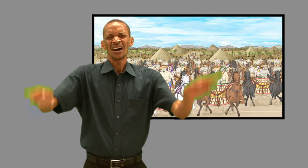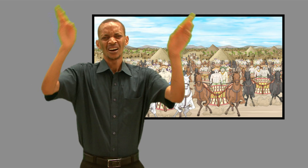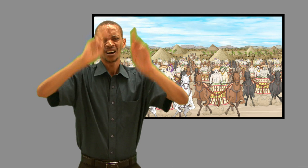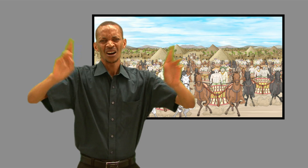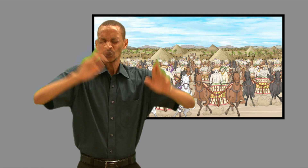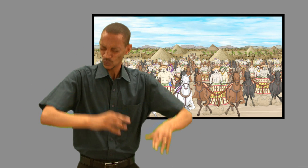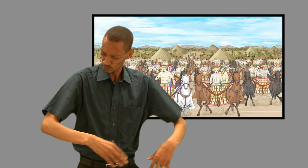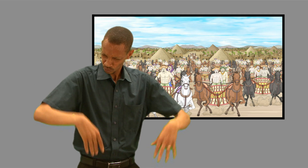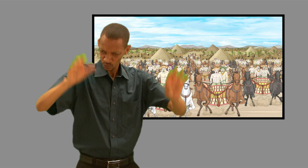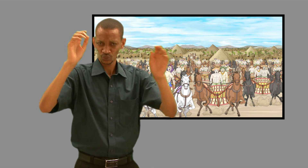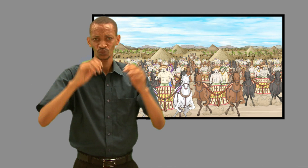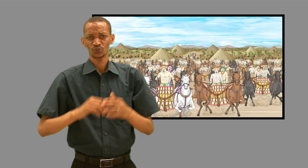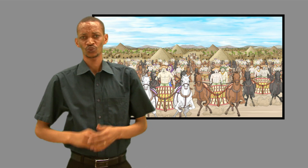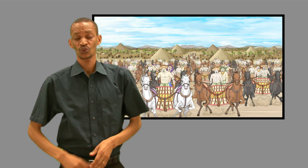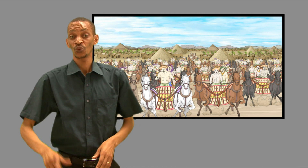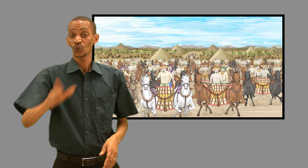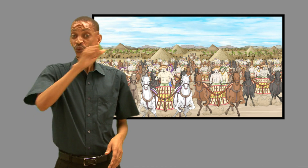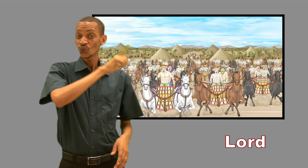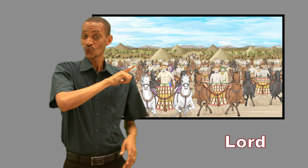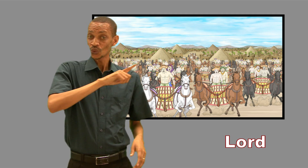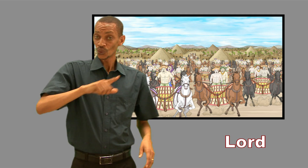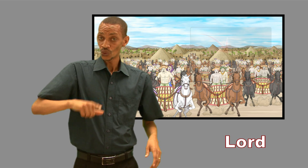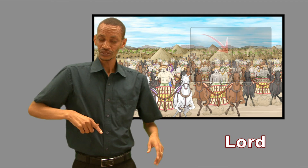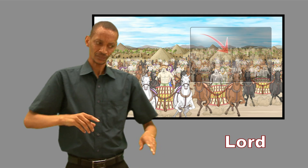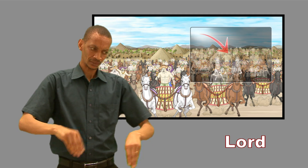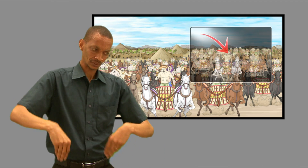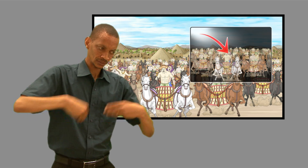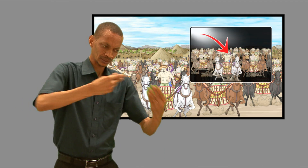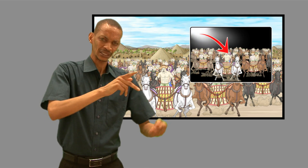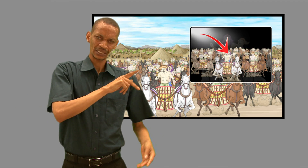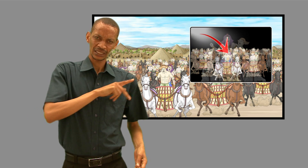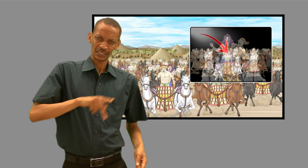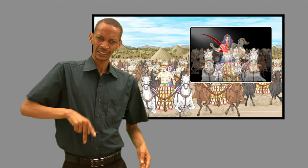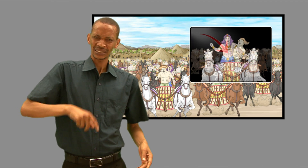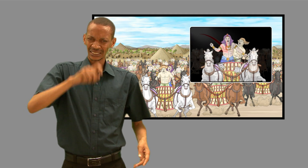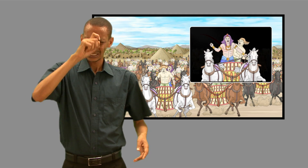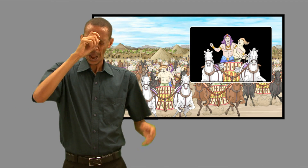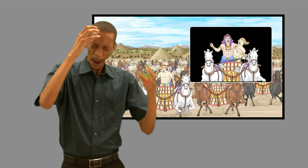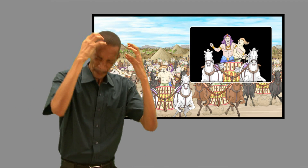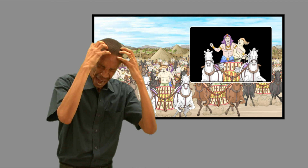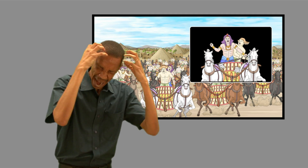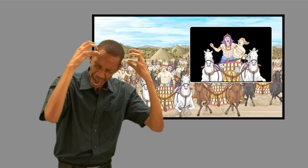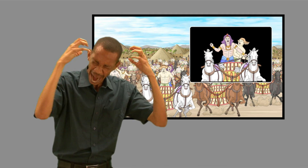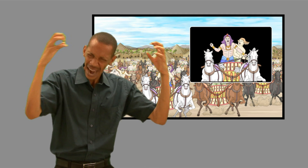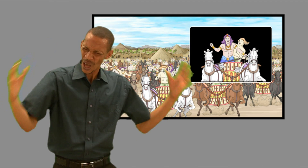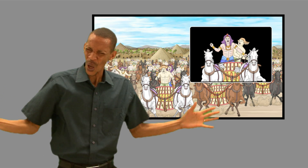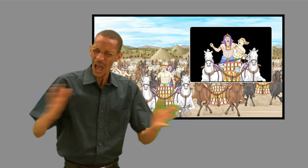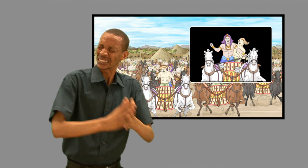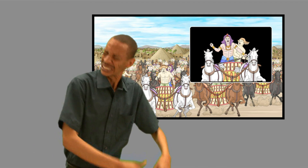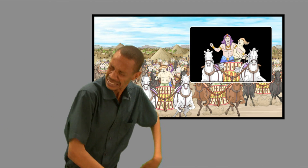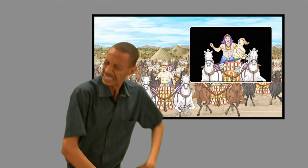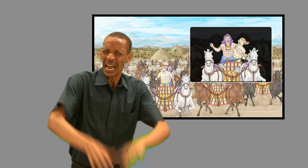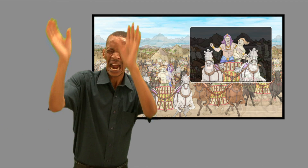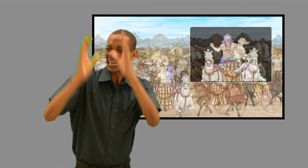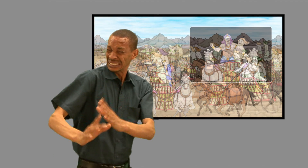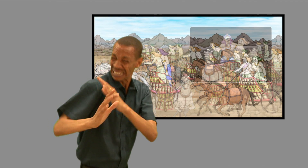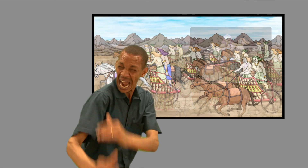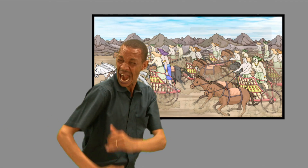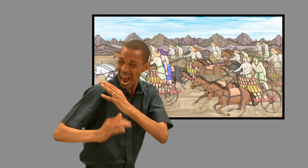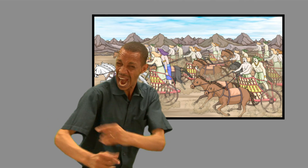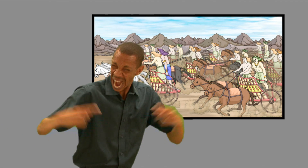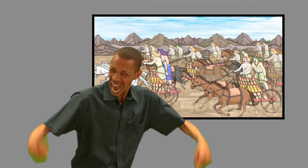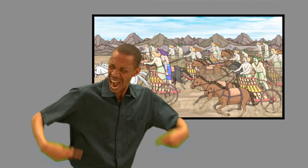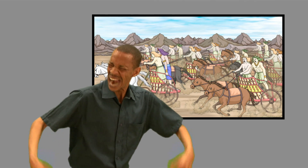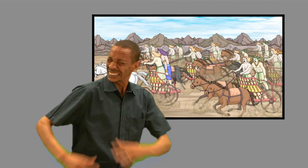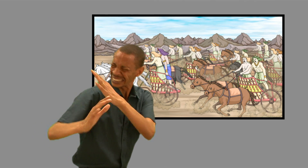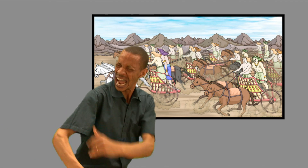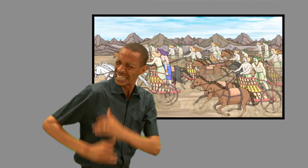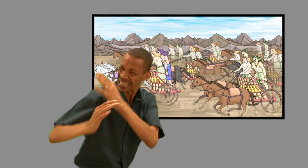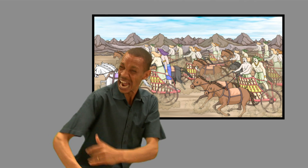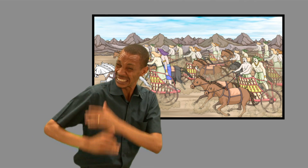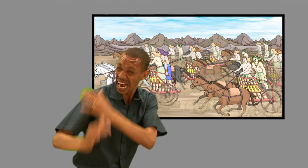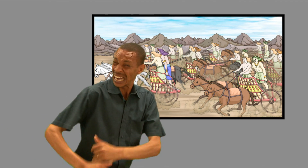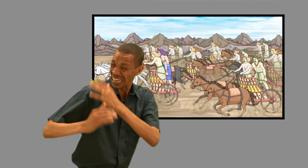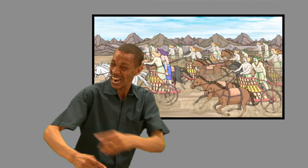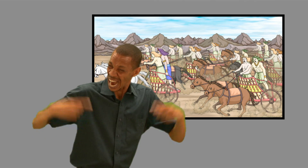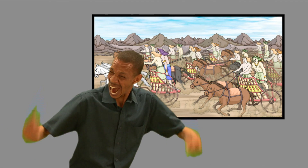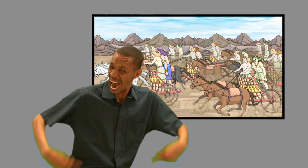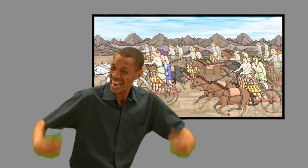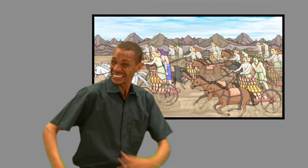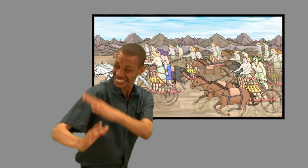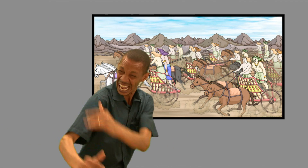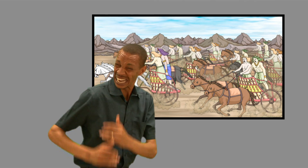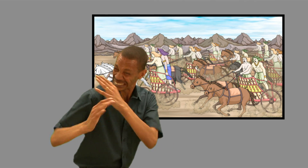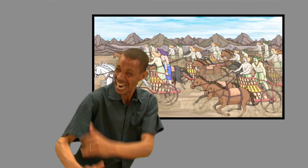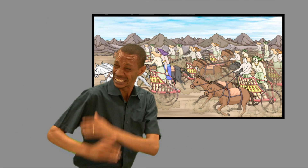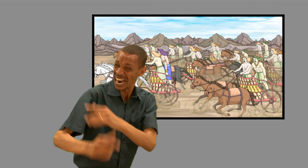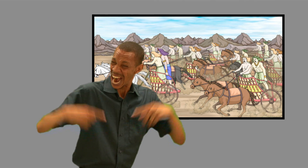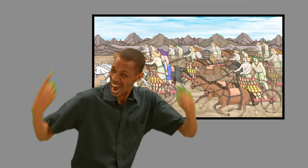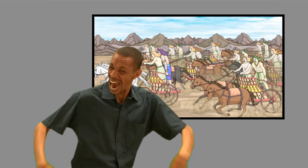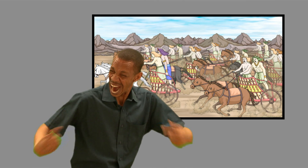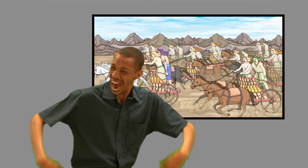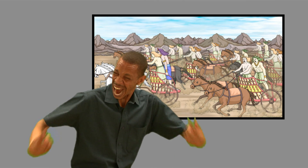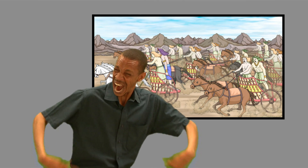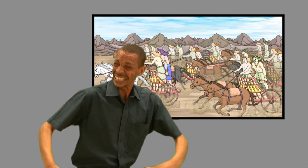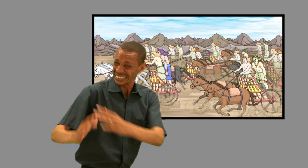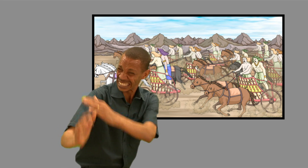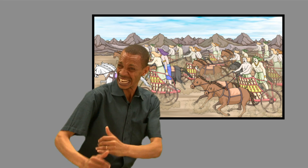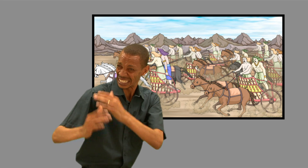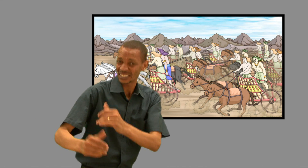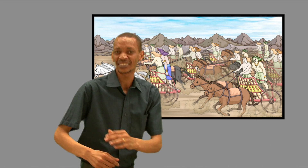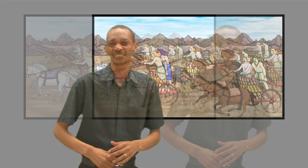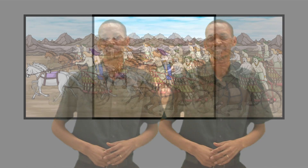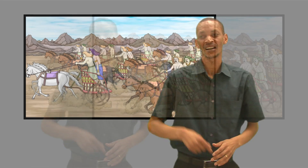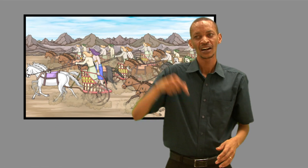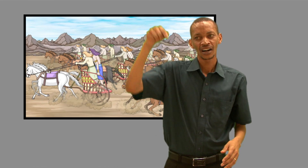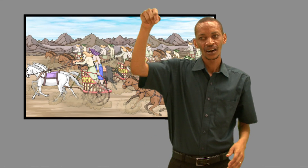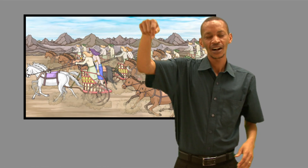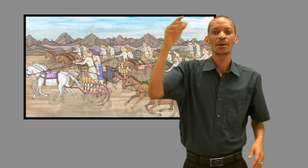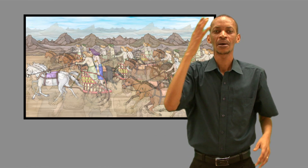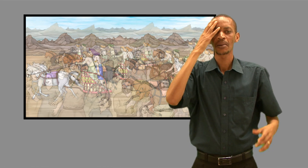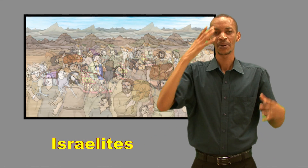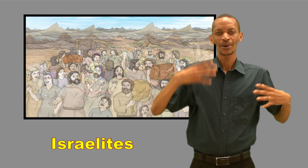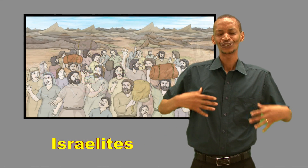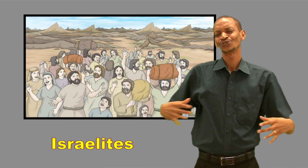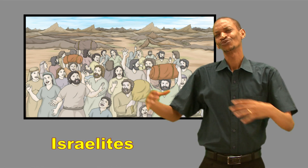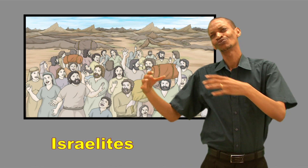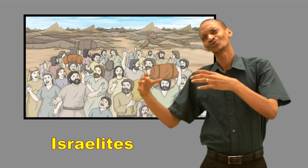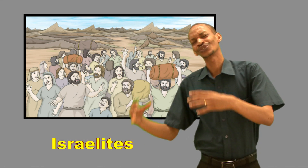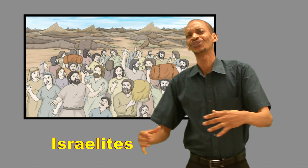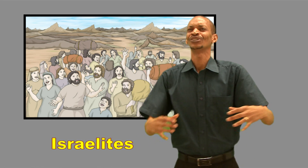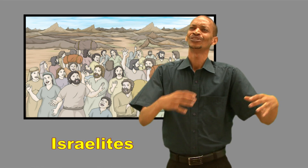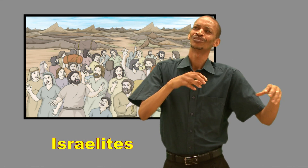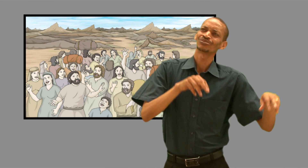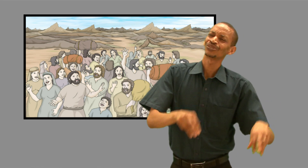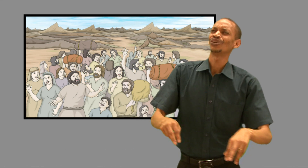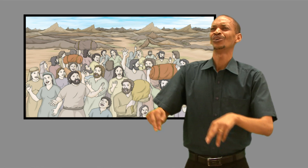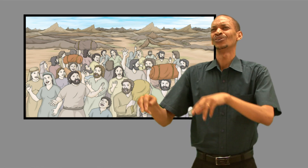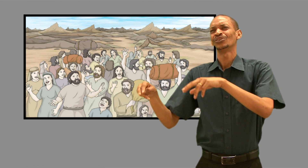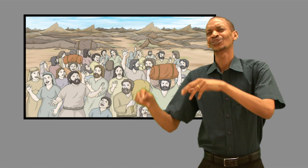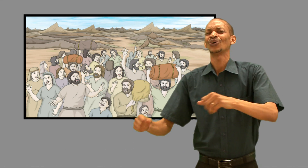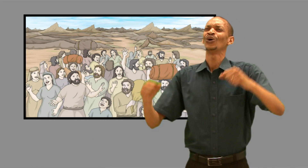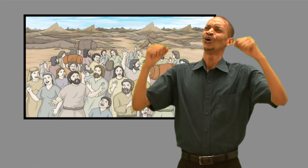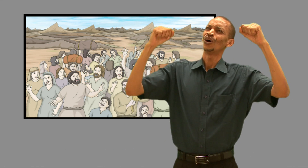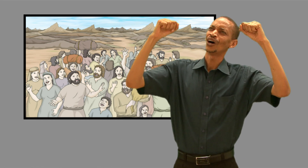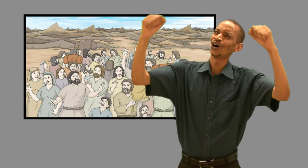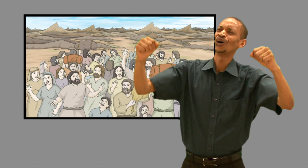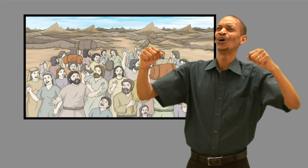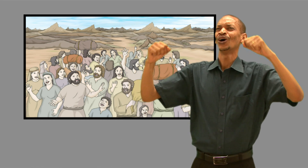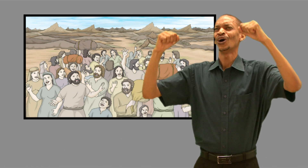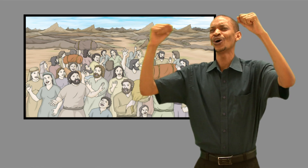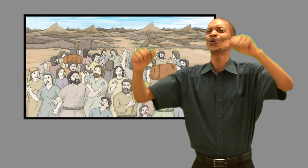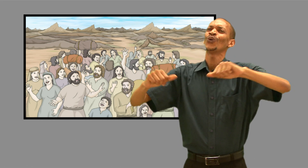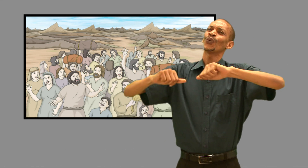And the LORD hardened the heart of Pharaoh king of Egypt so that he pursued the Israelites, who were marching out defiantly.